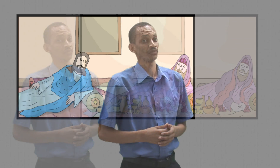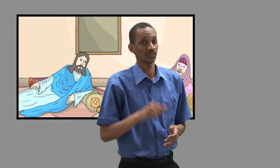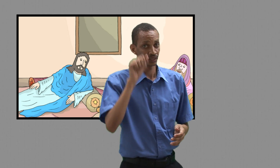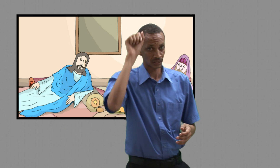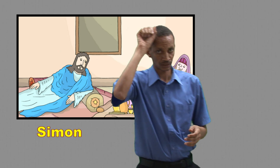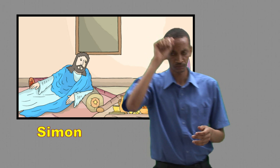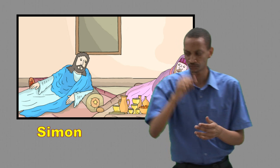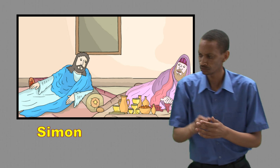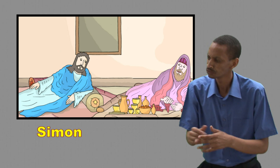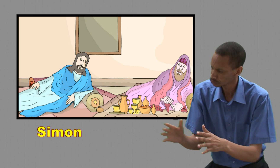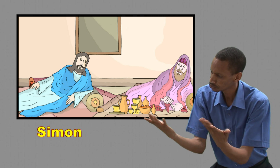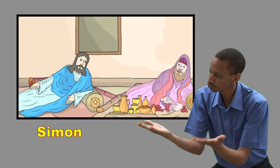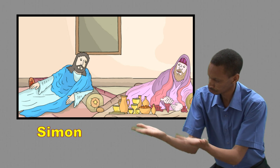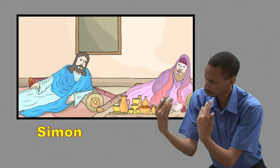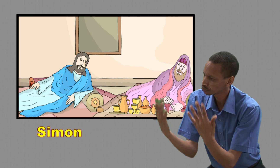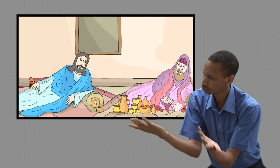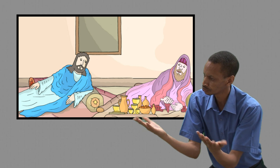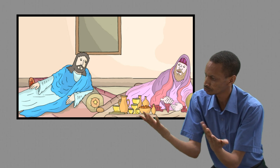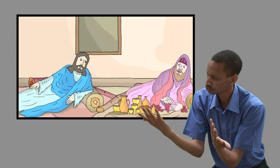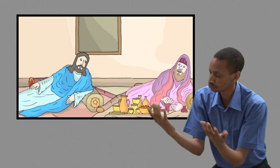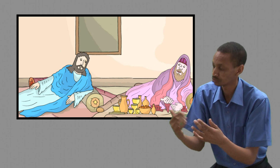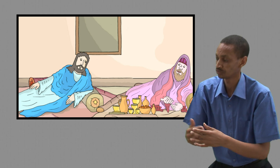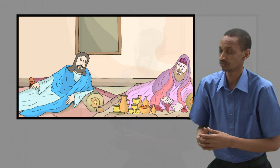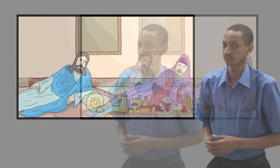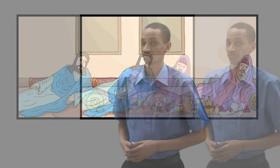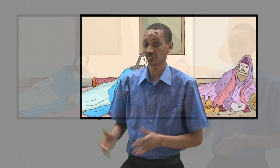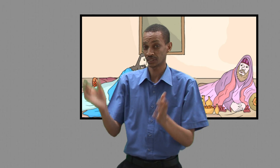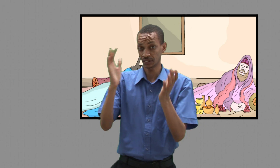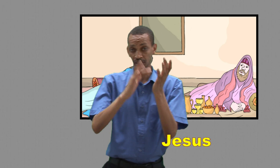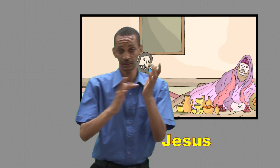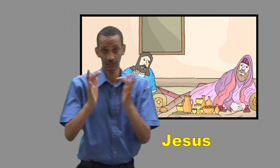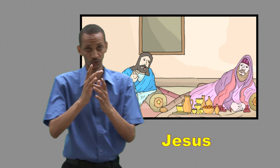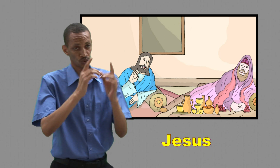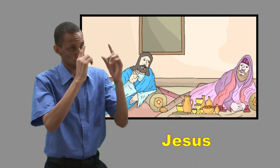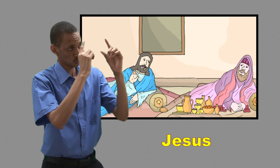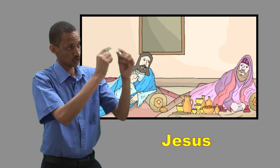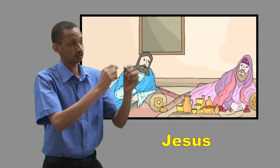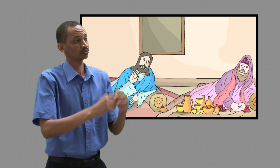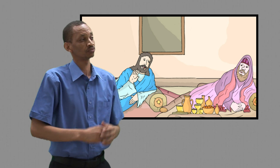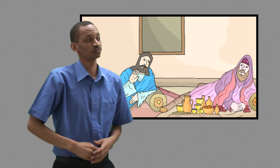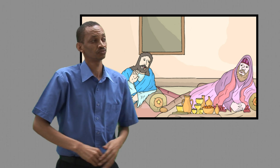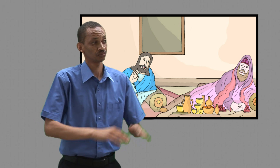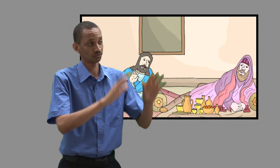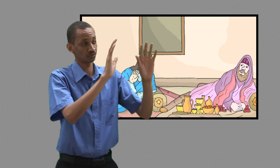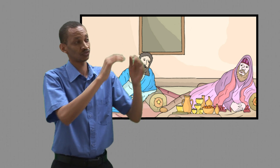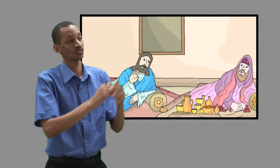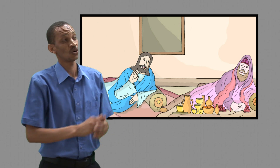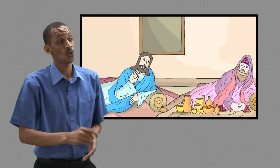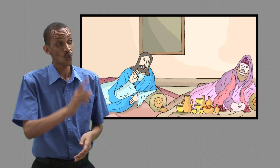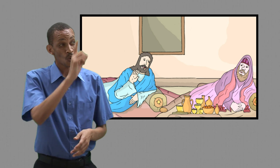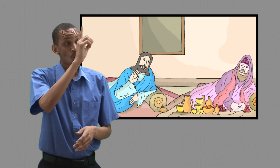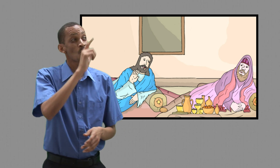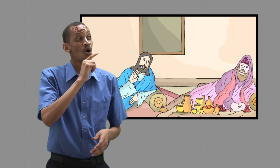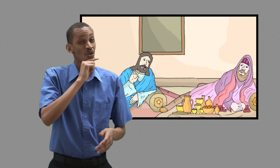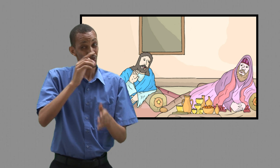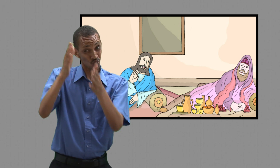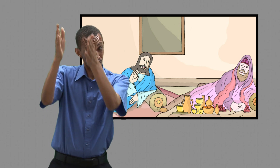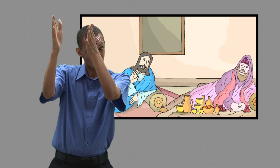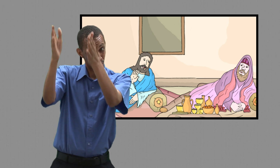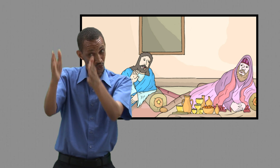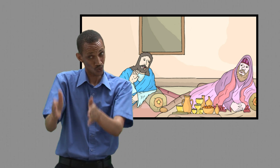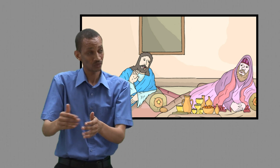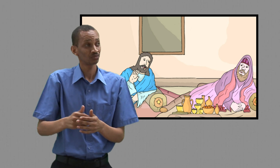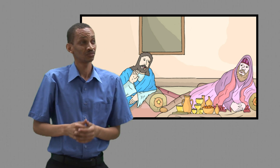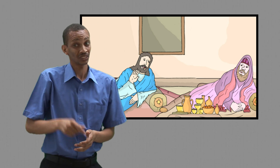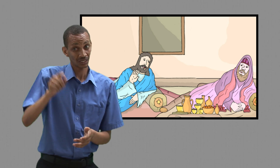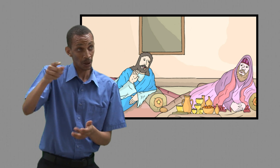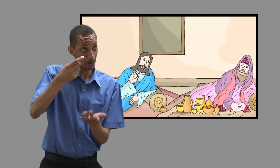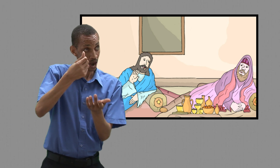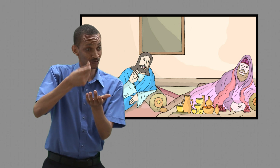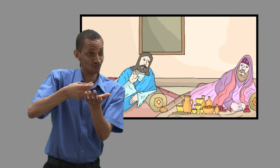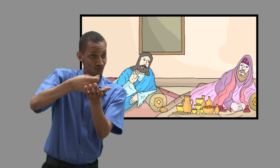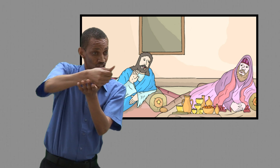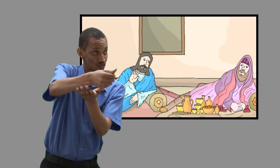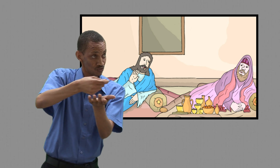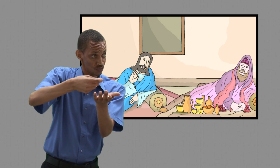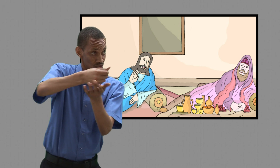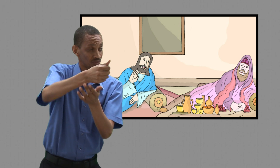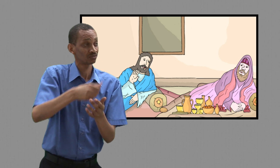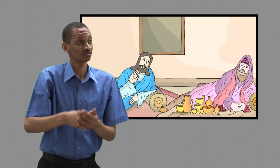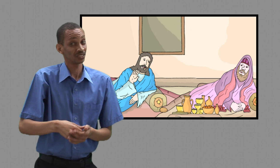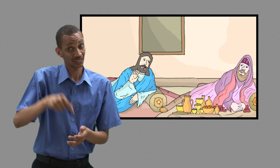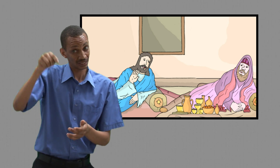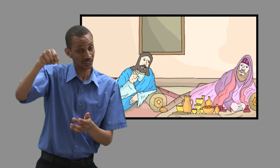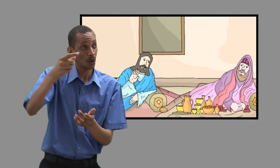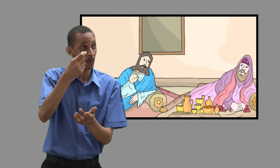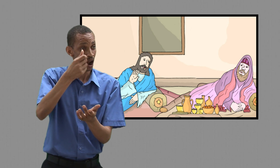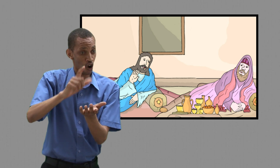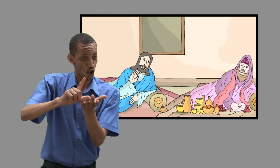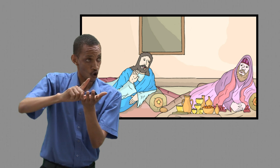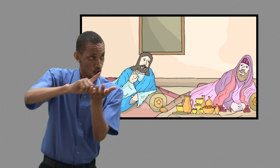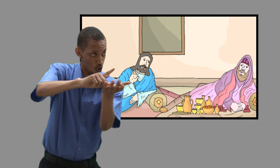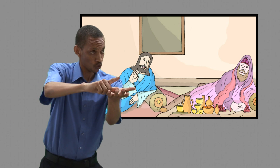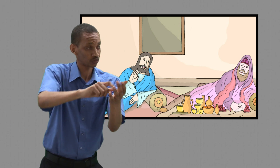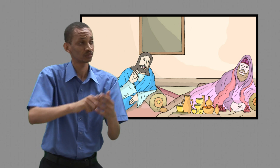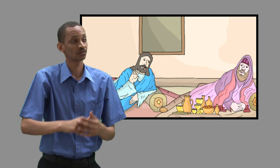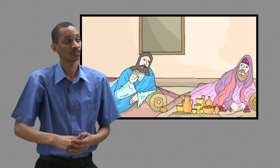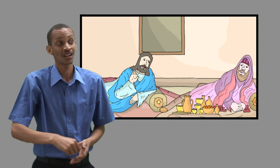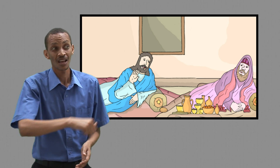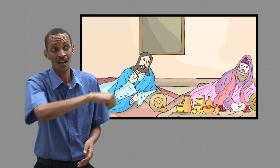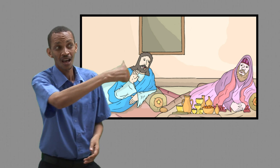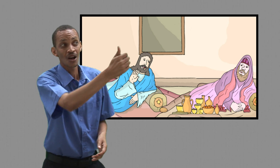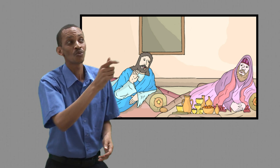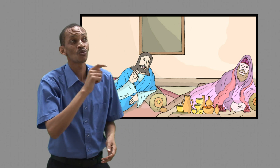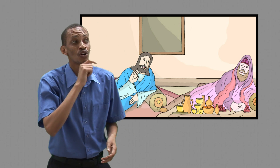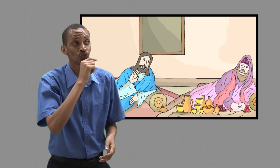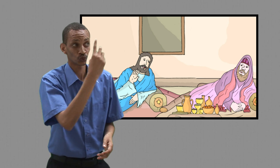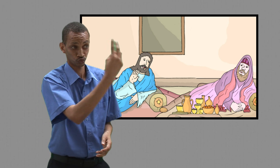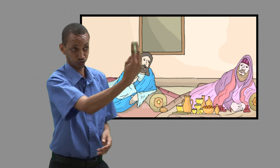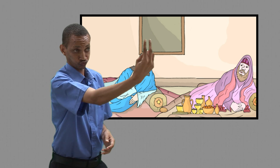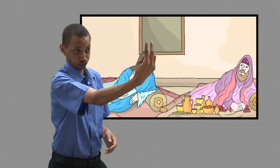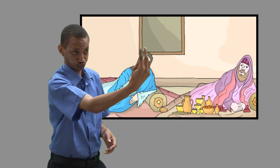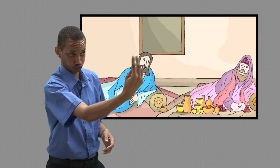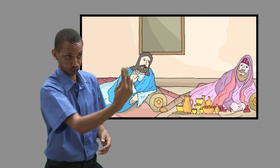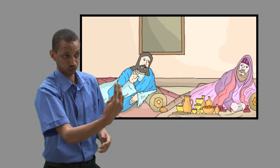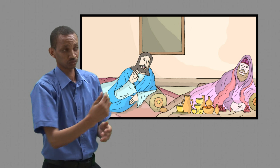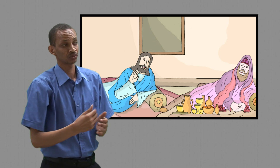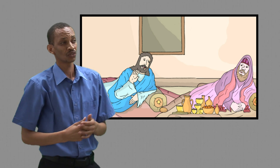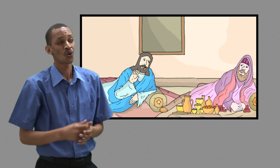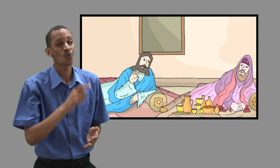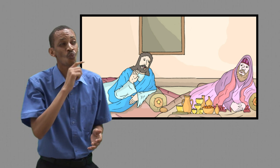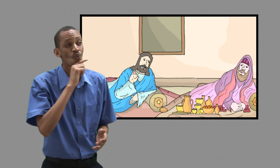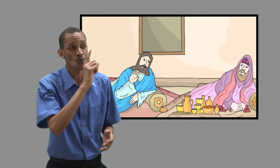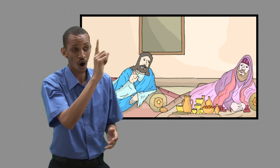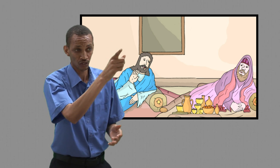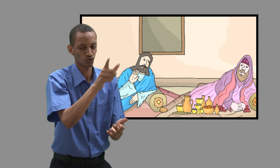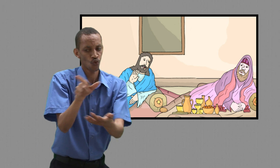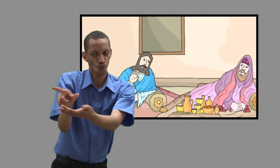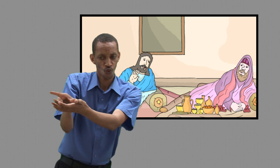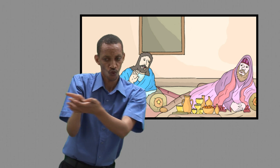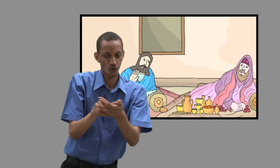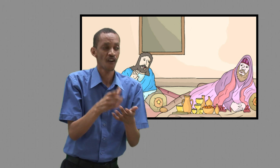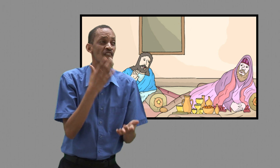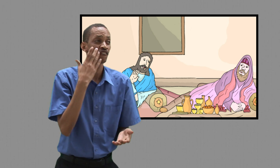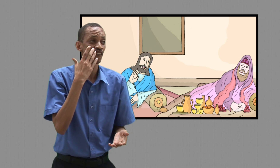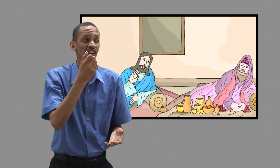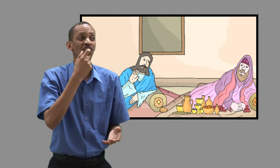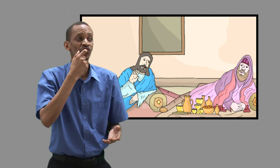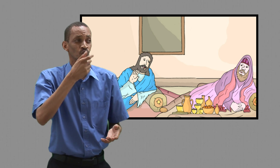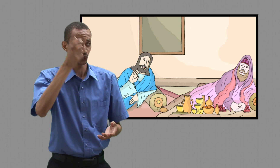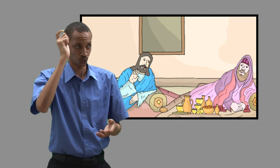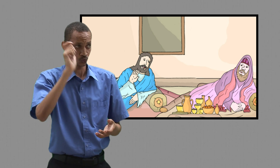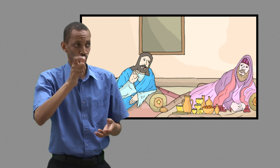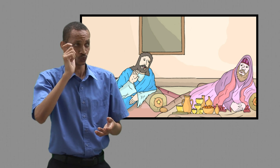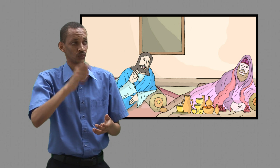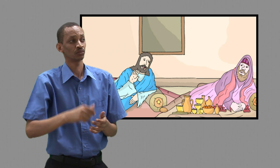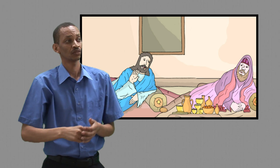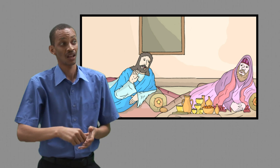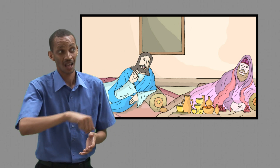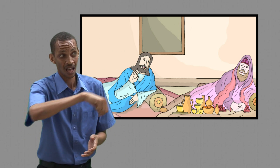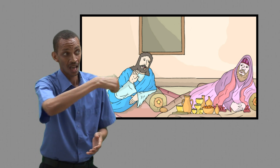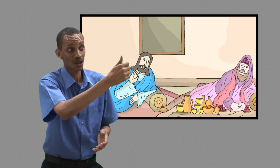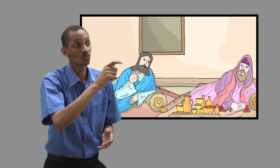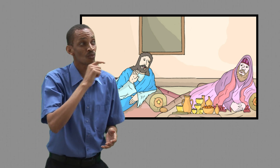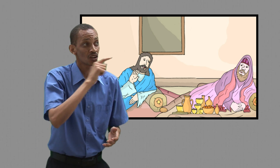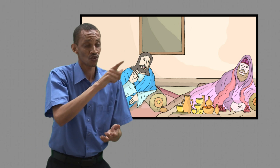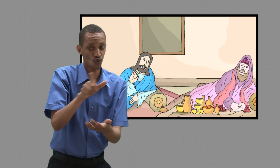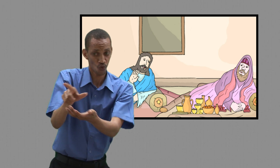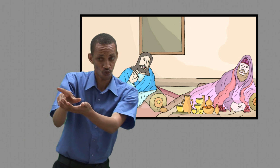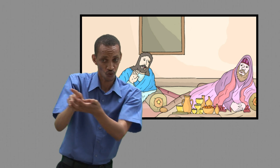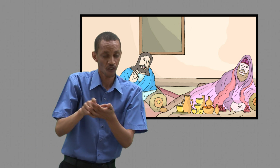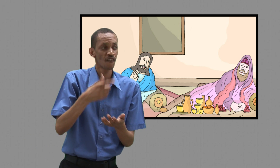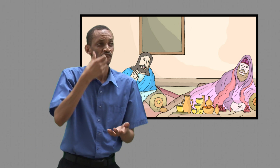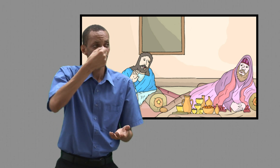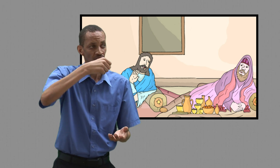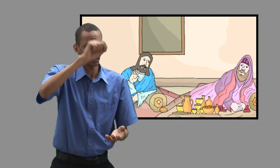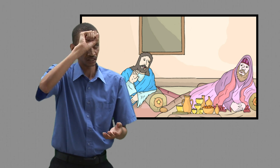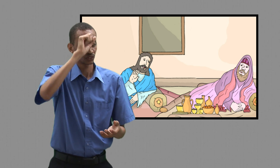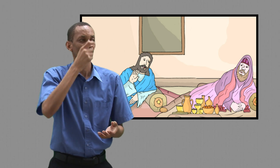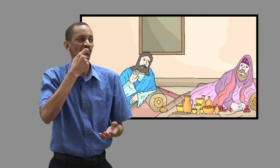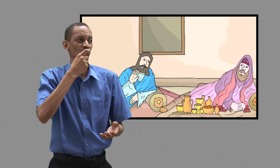But Jesus answered him, “Simon, I have something to tell you.” “Tell me, Teacher,” he said.